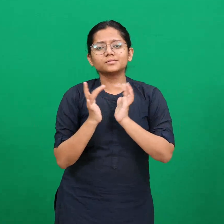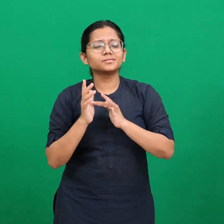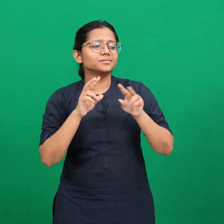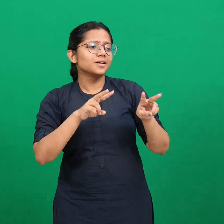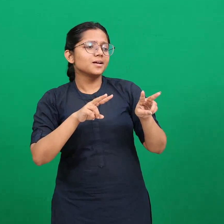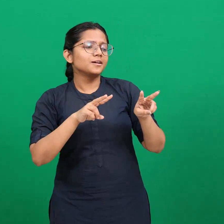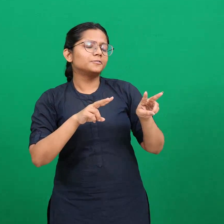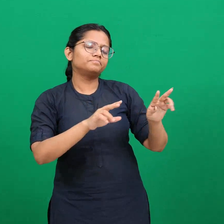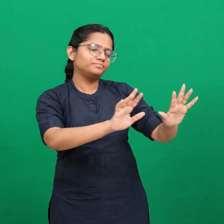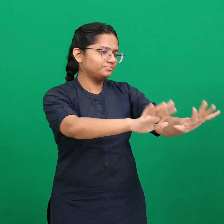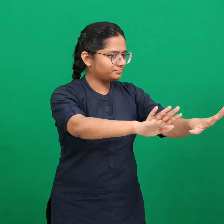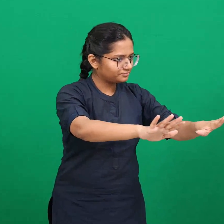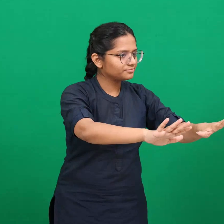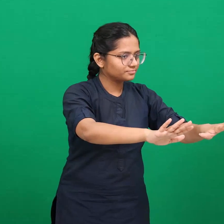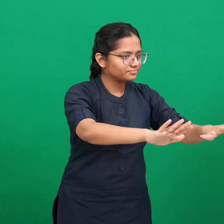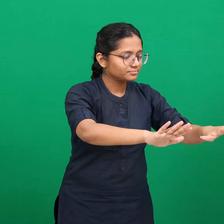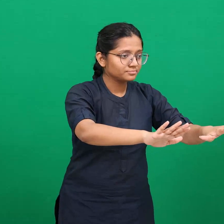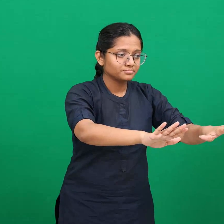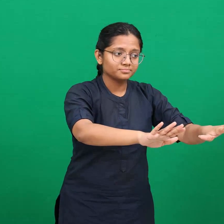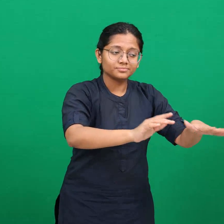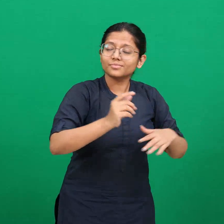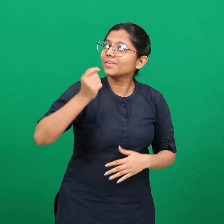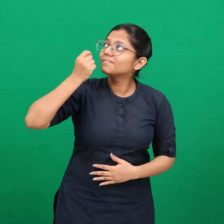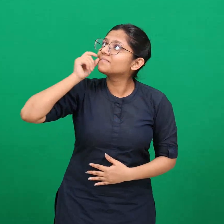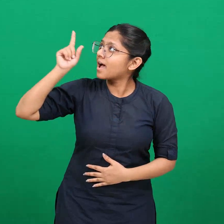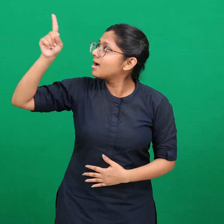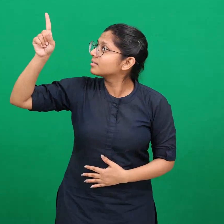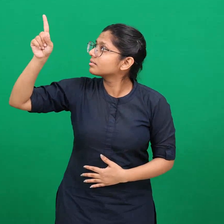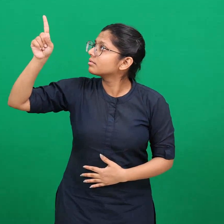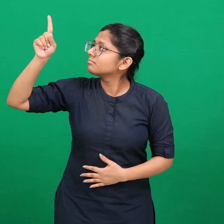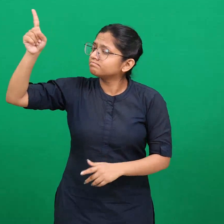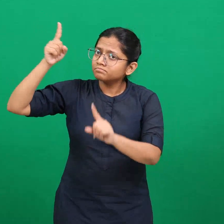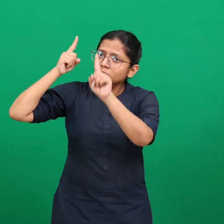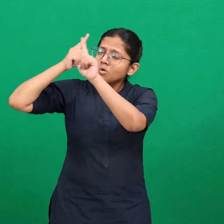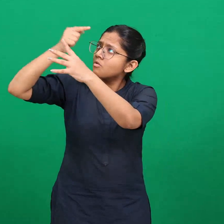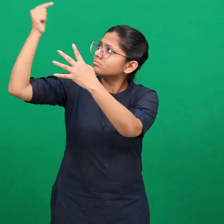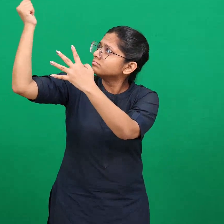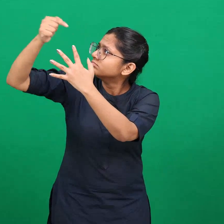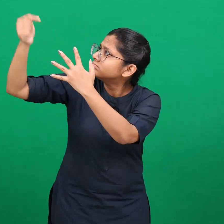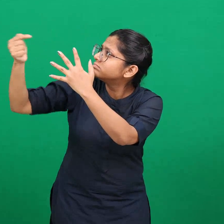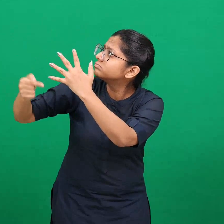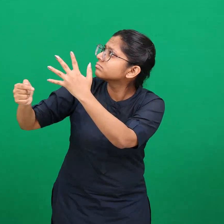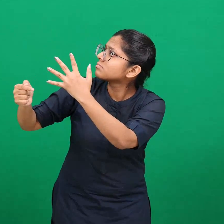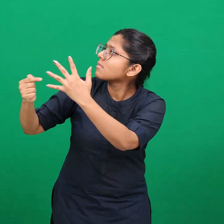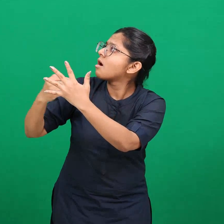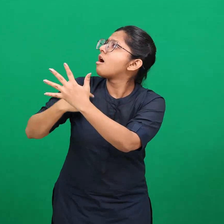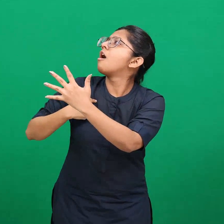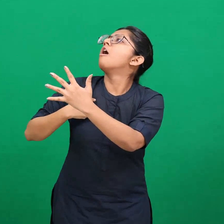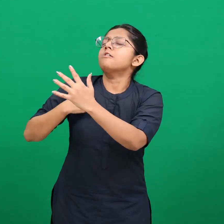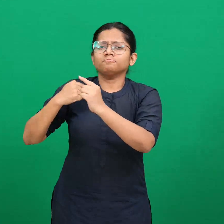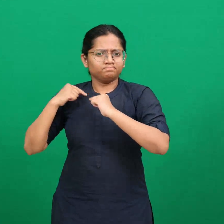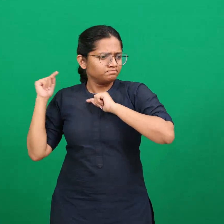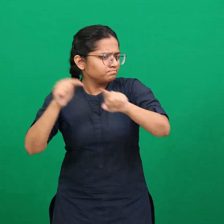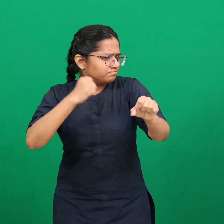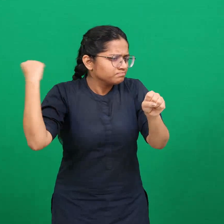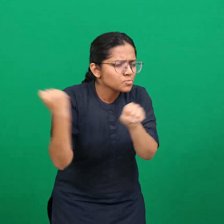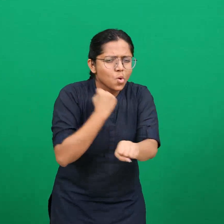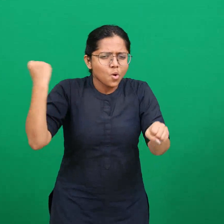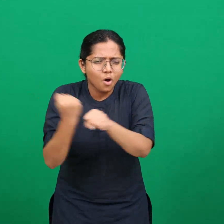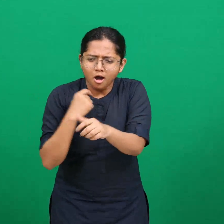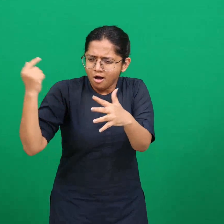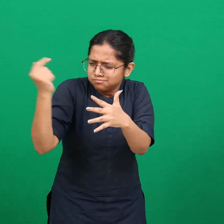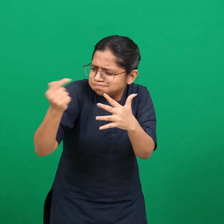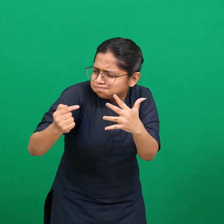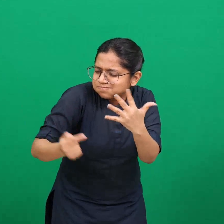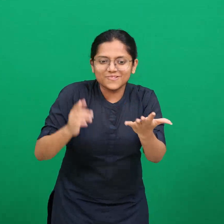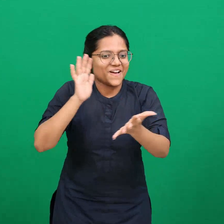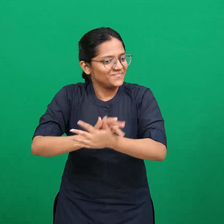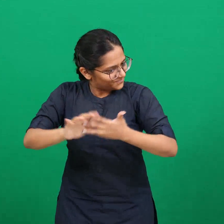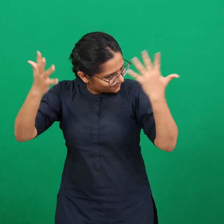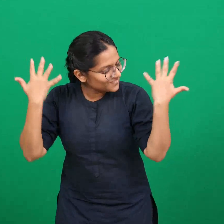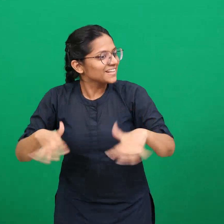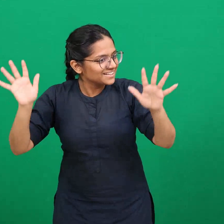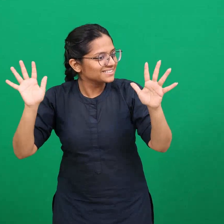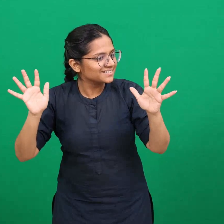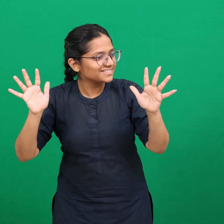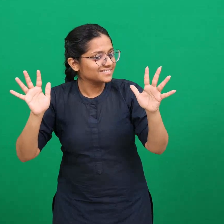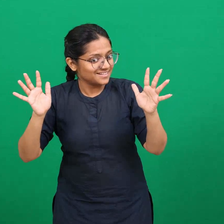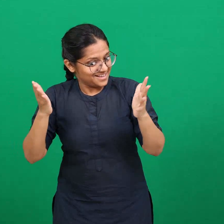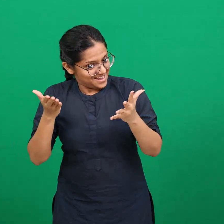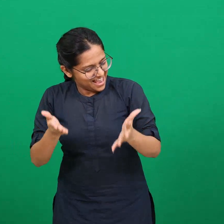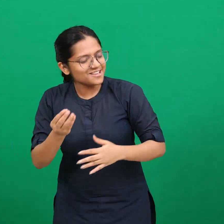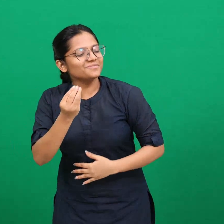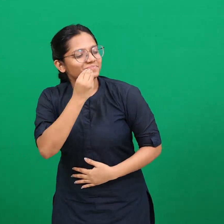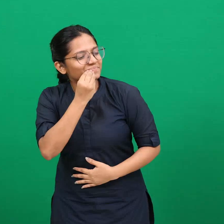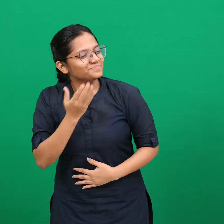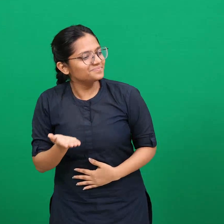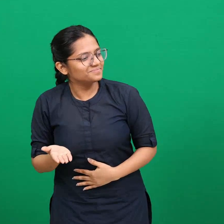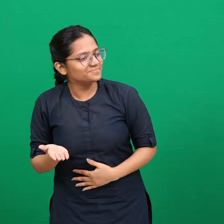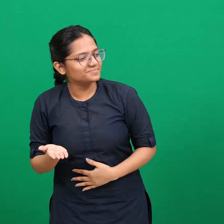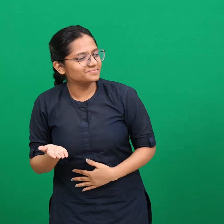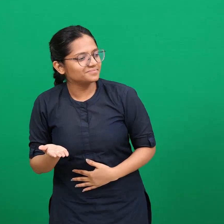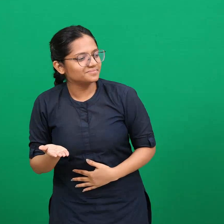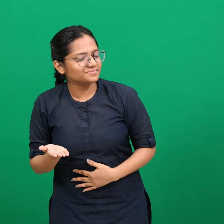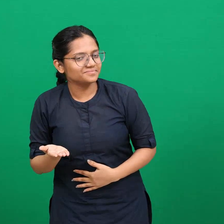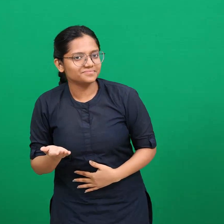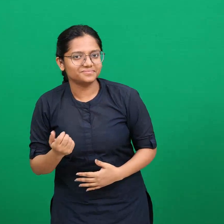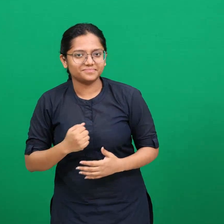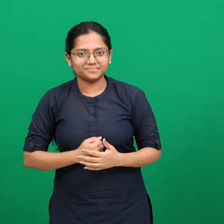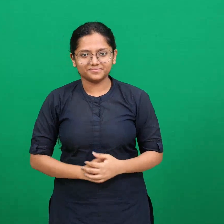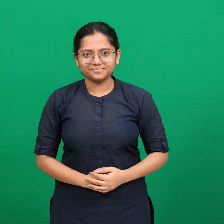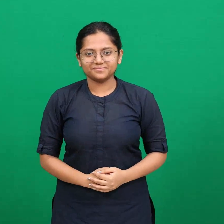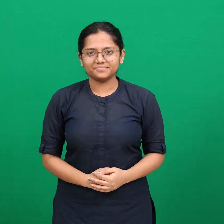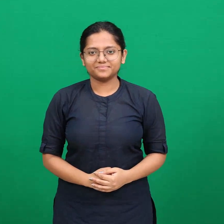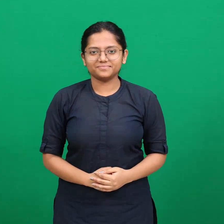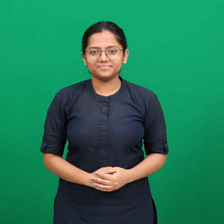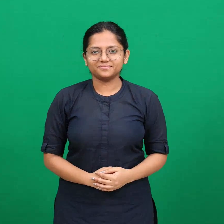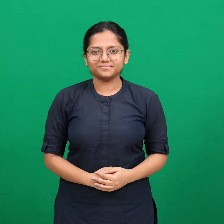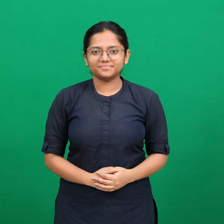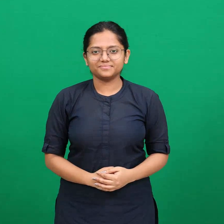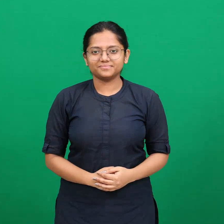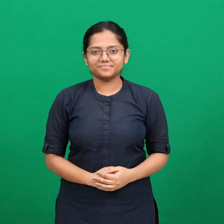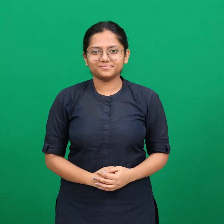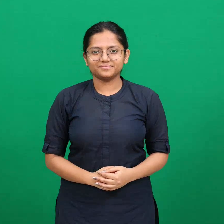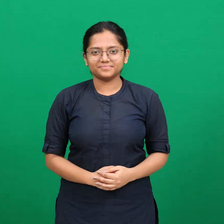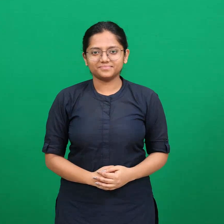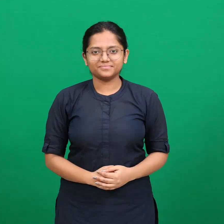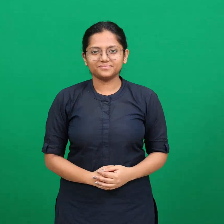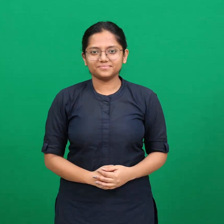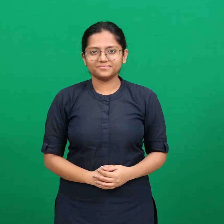Jesus explained, "My food is to do the will of Him who sent Me and to finish His work.